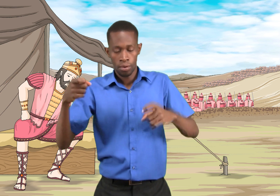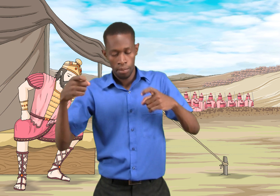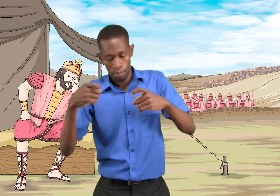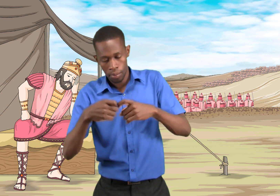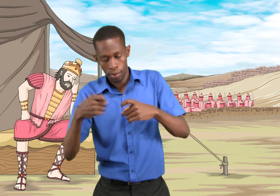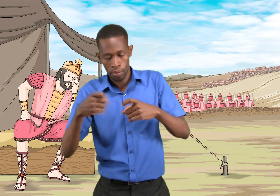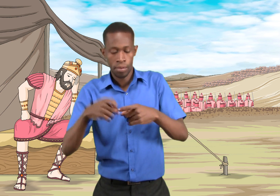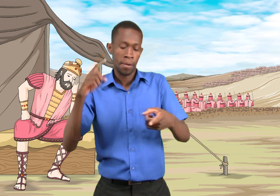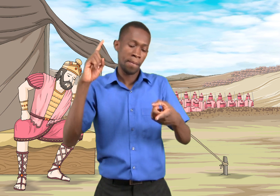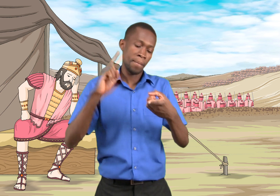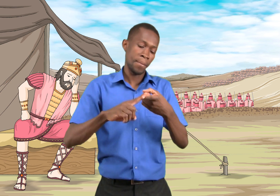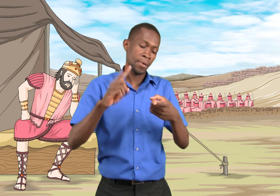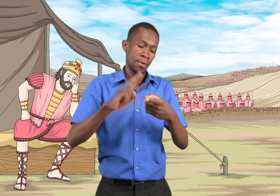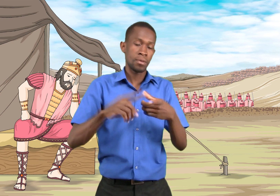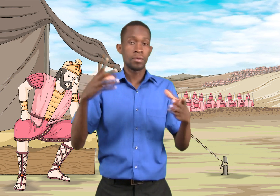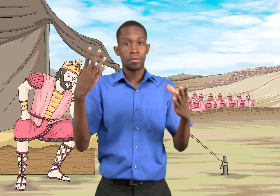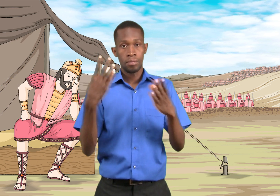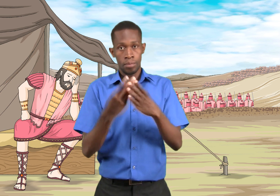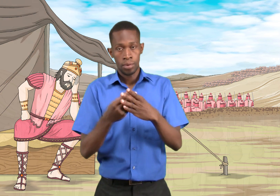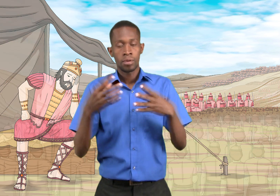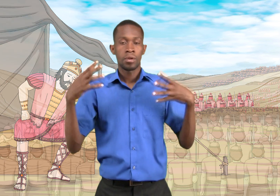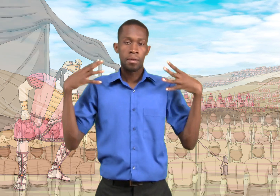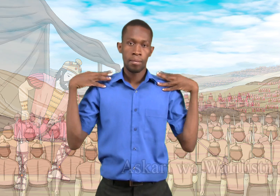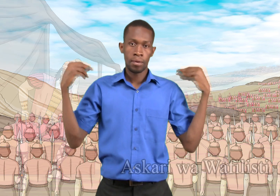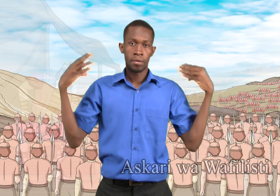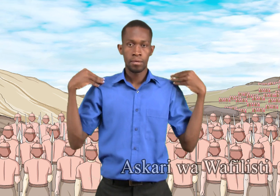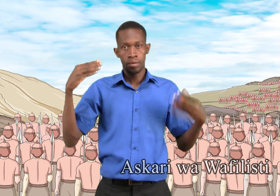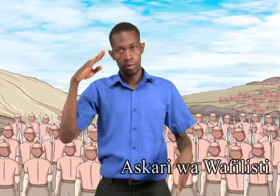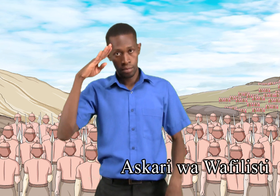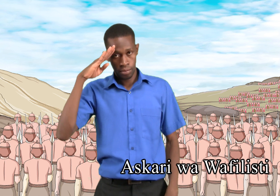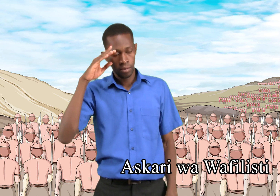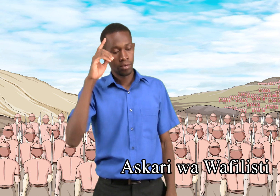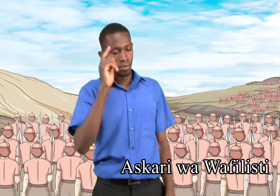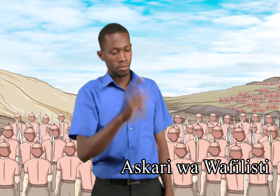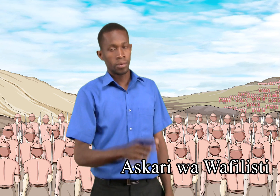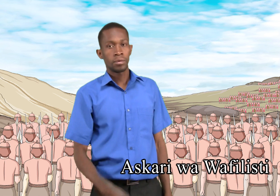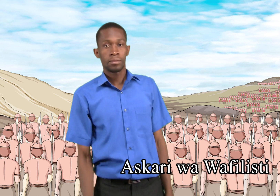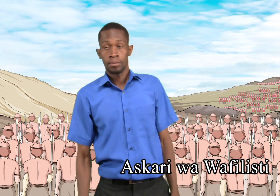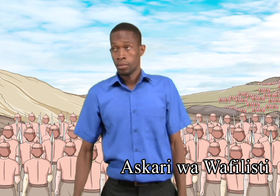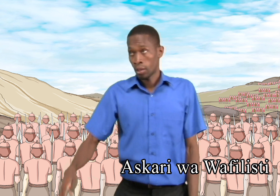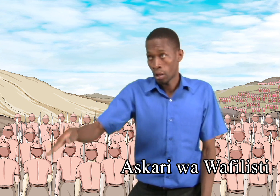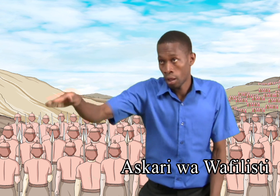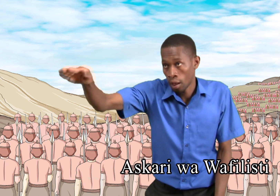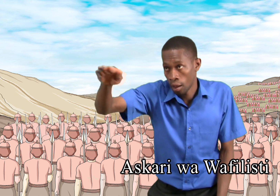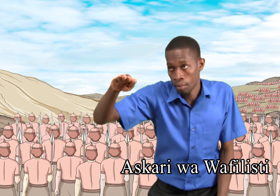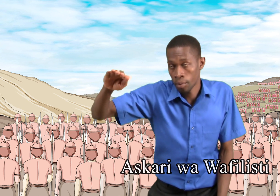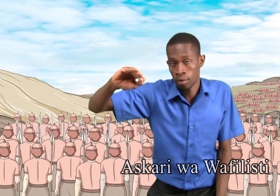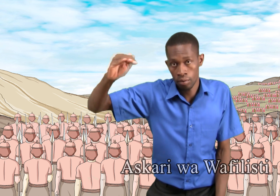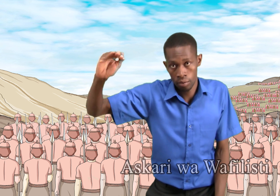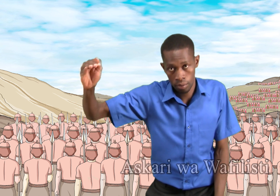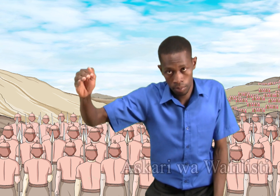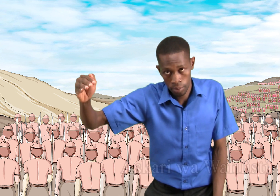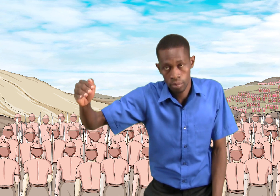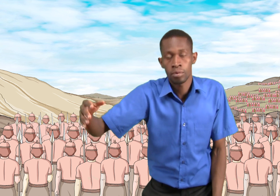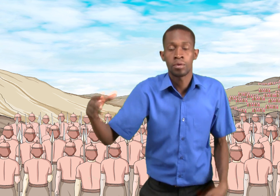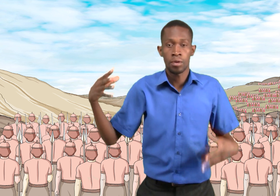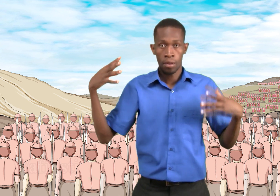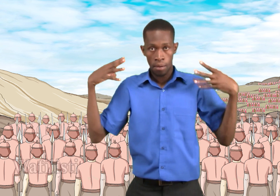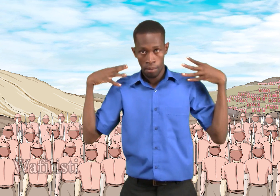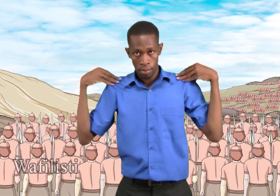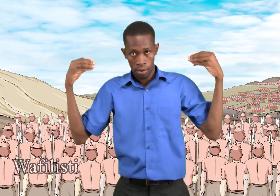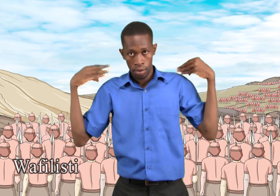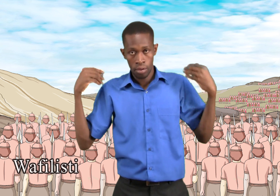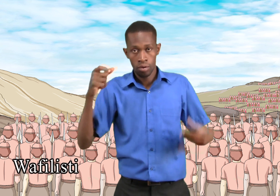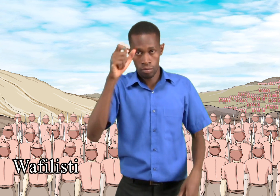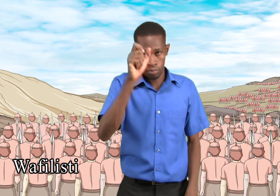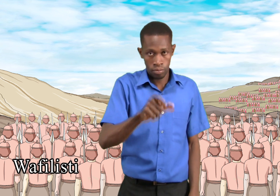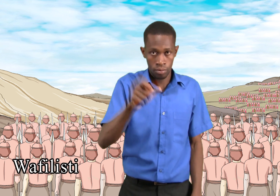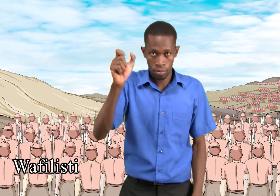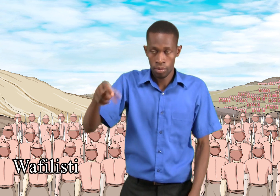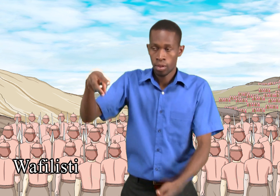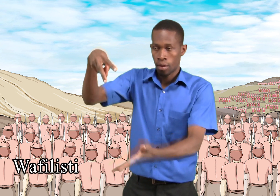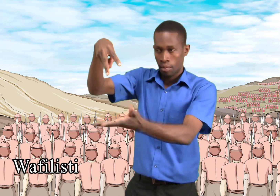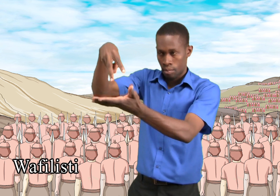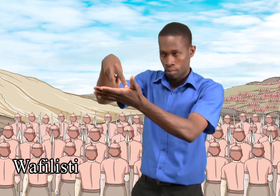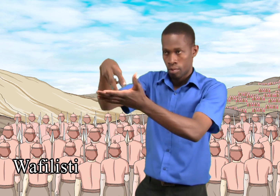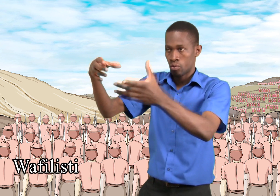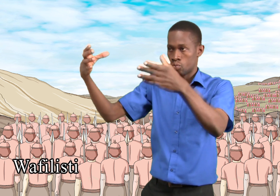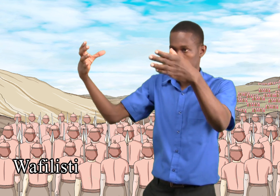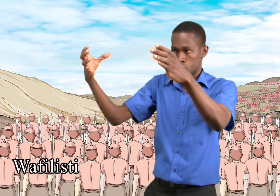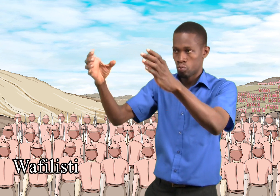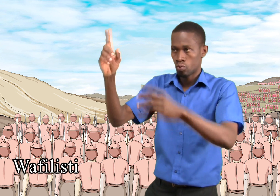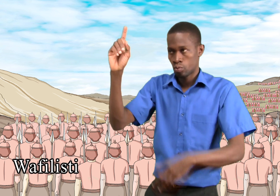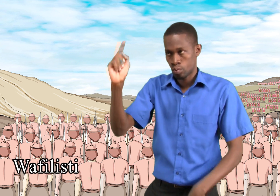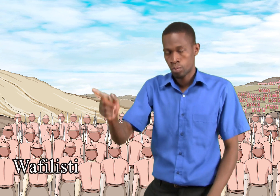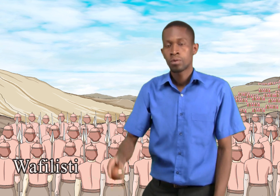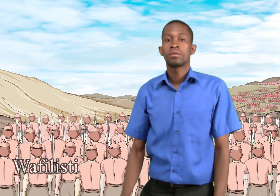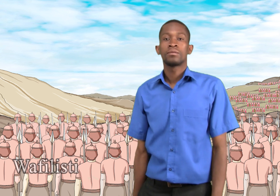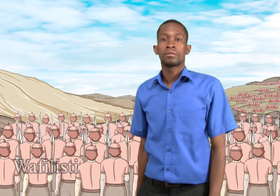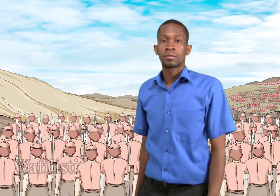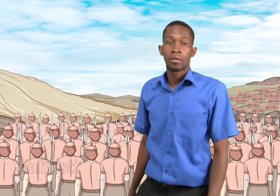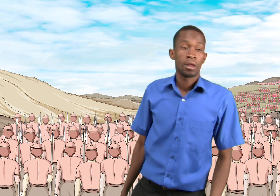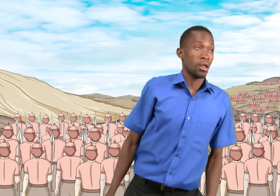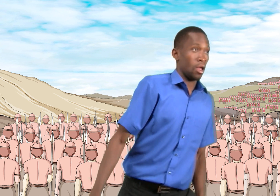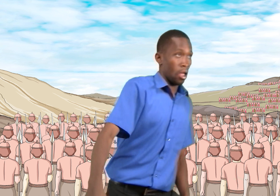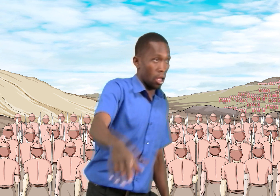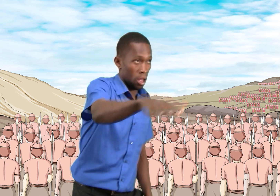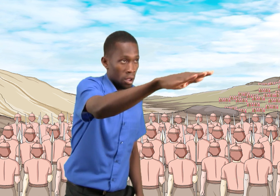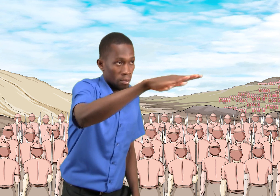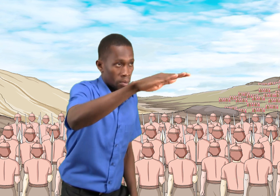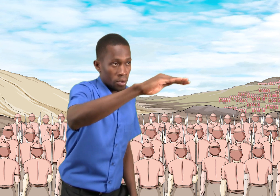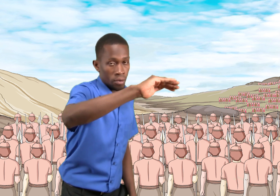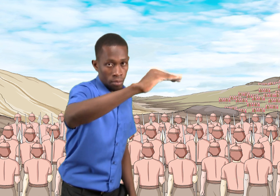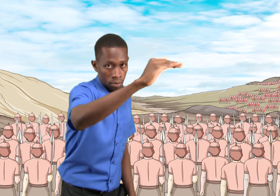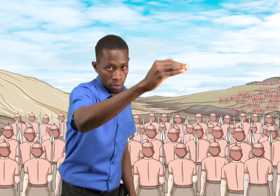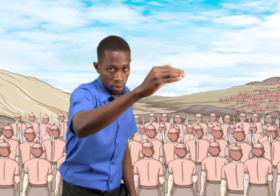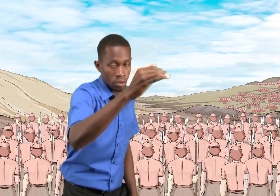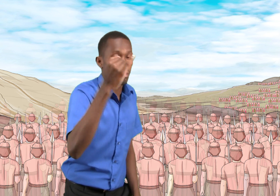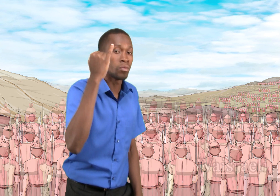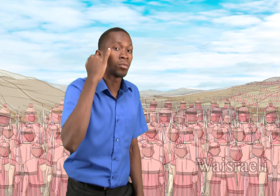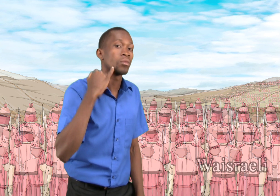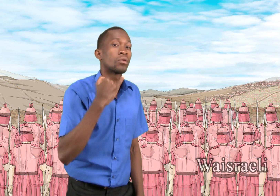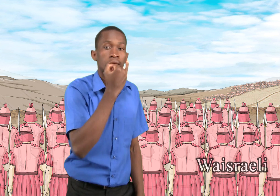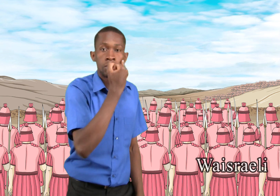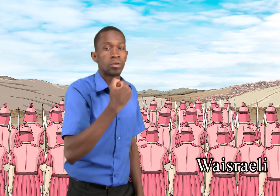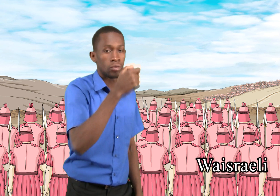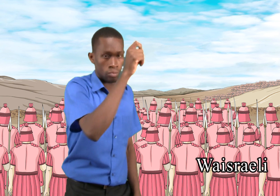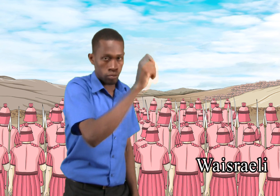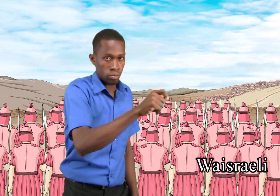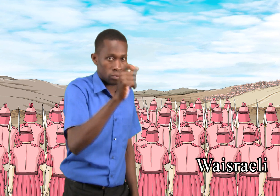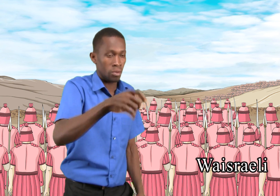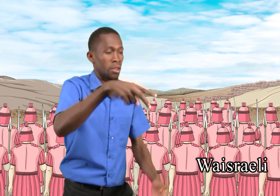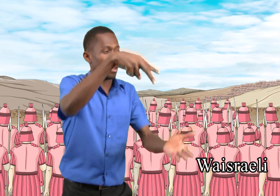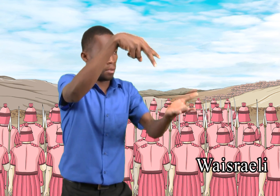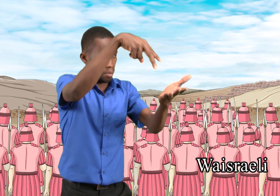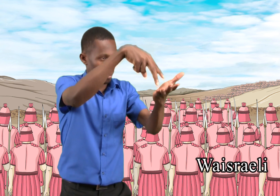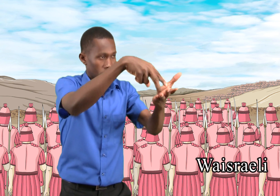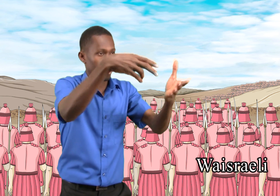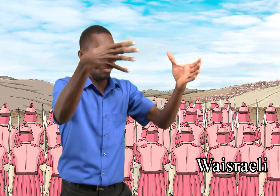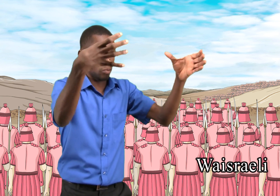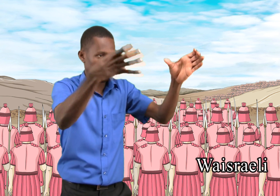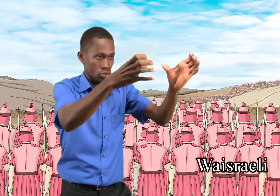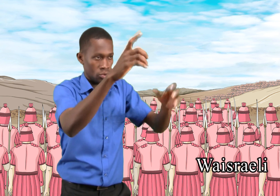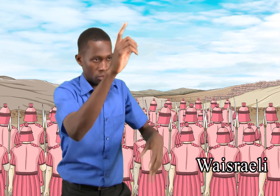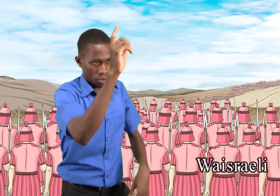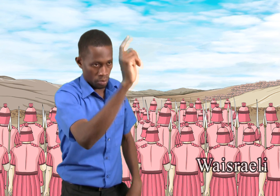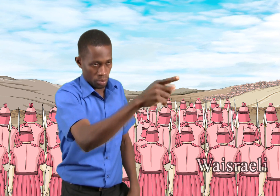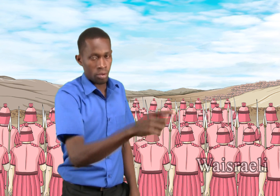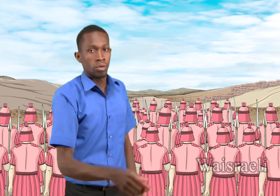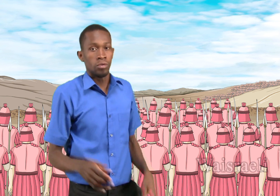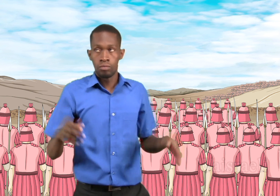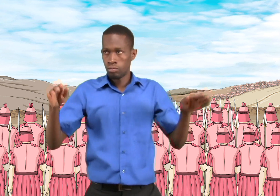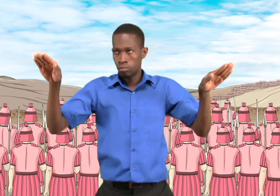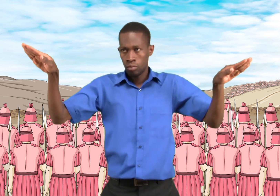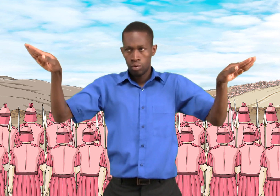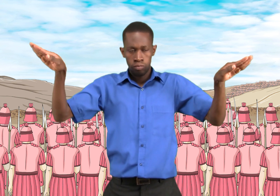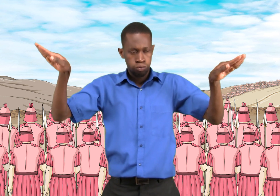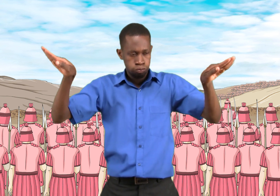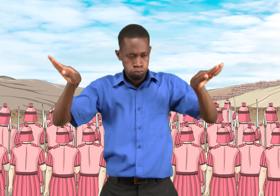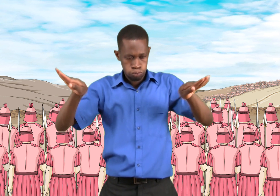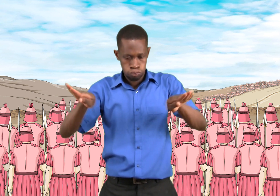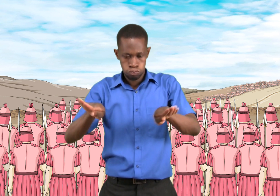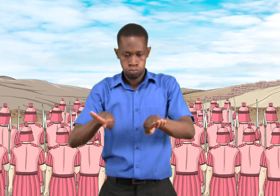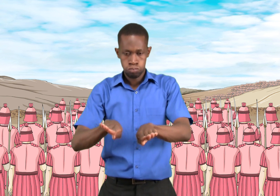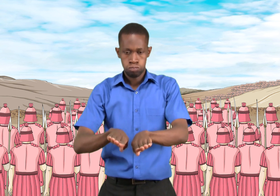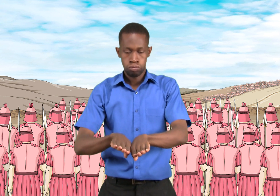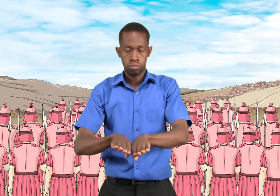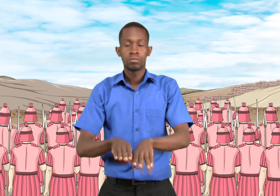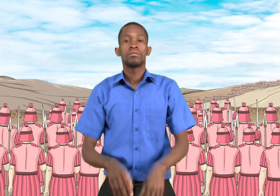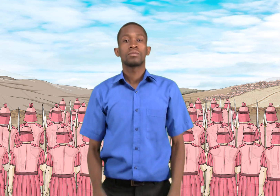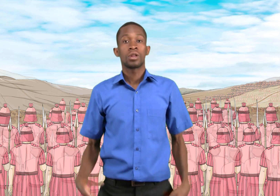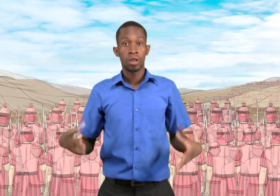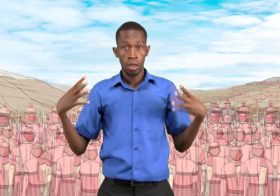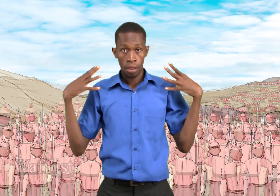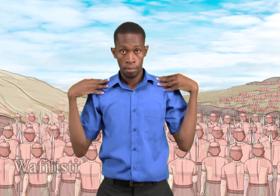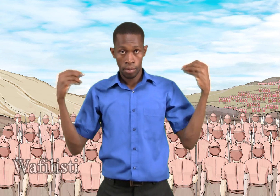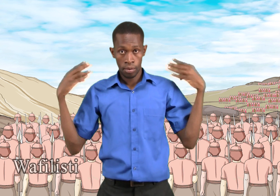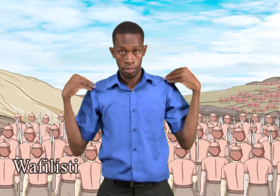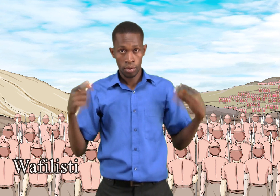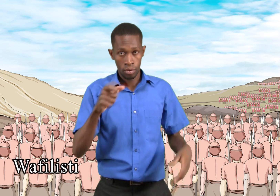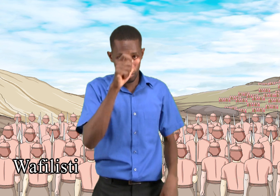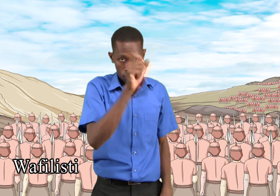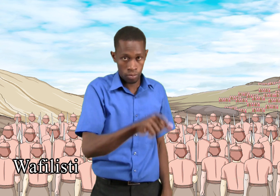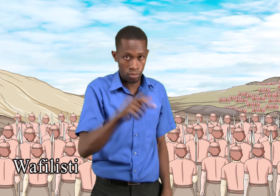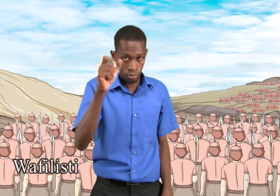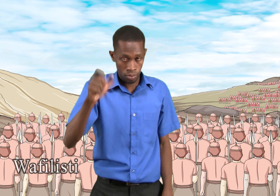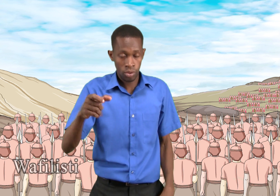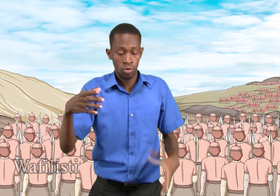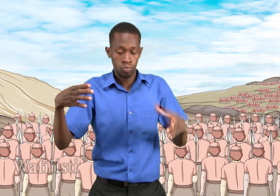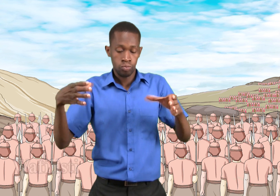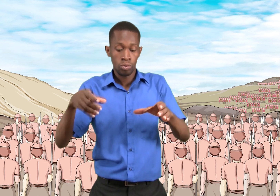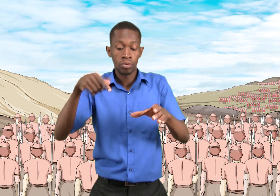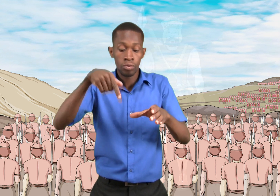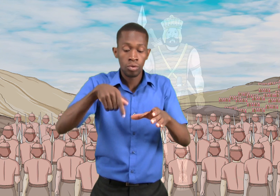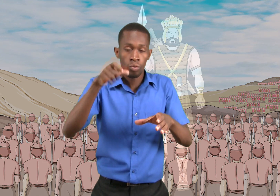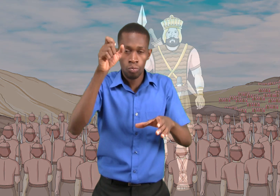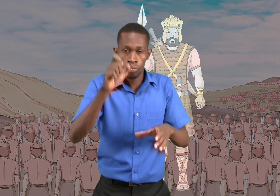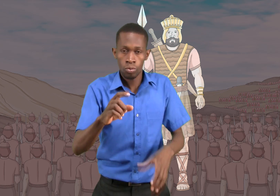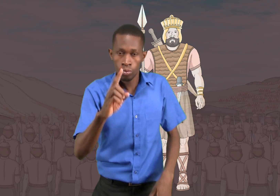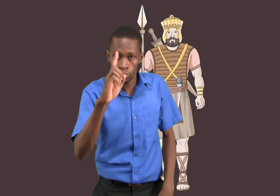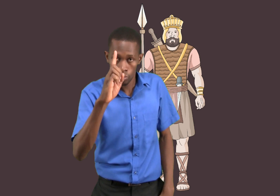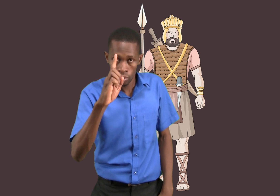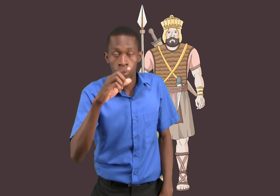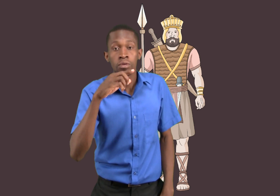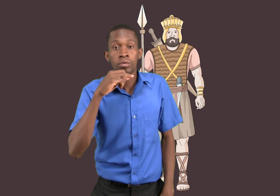The Philistines stood on one hill and the Israelites stood on another, with the valley between them.